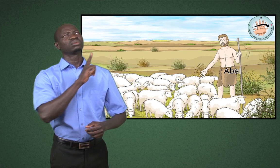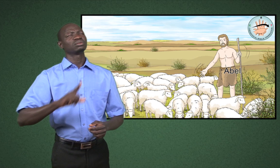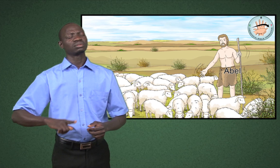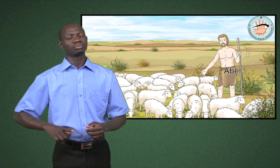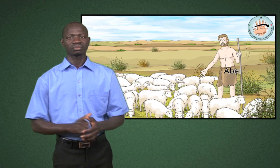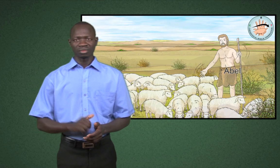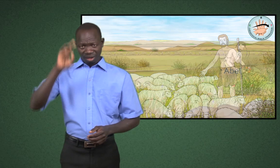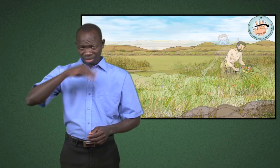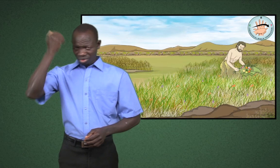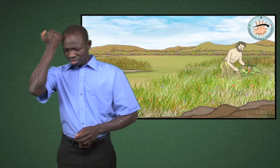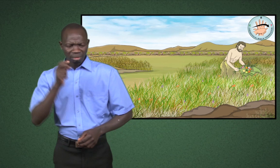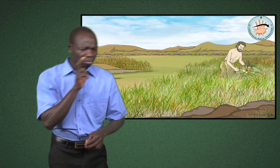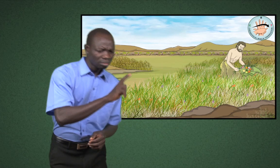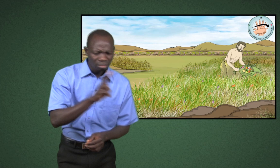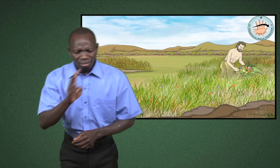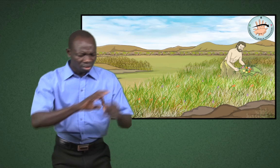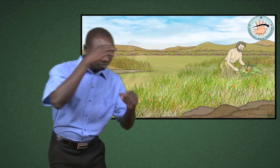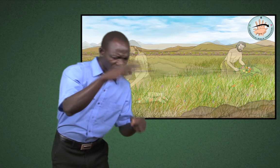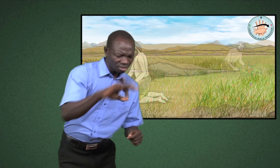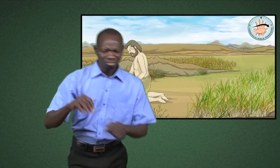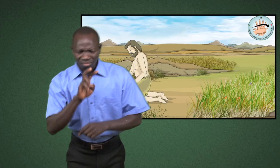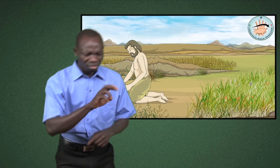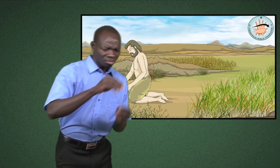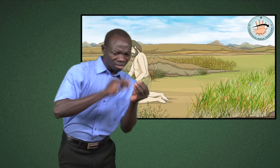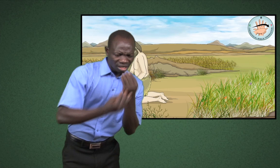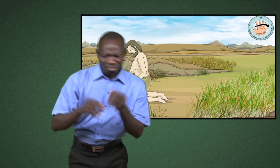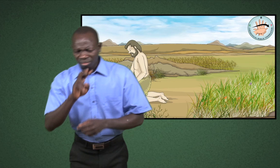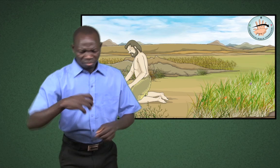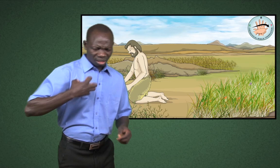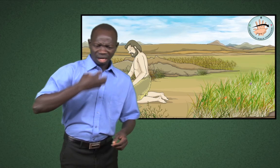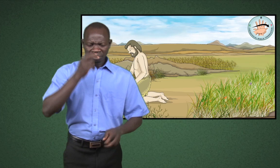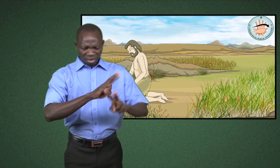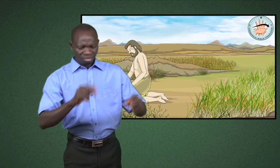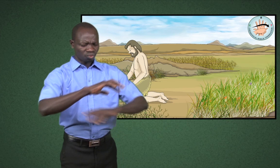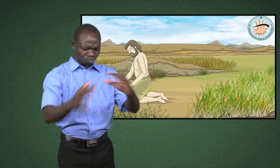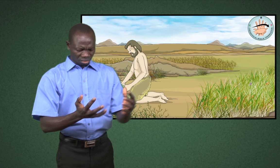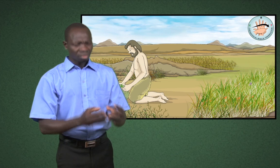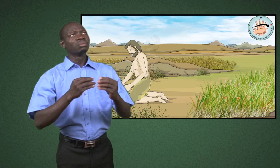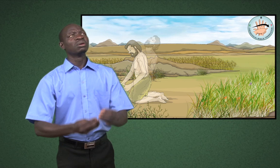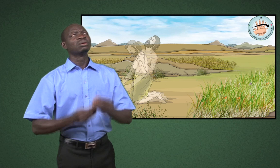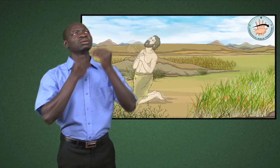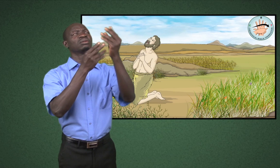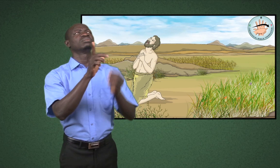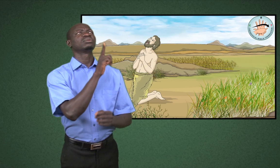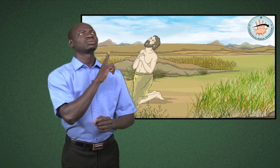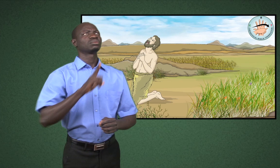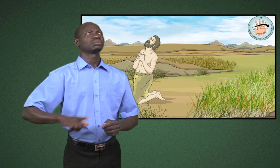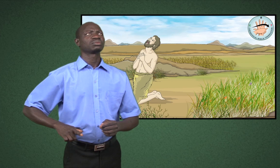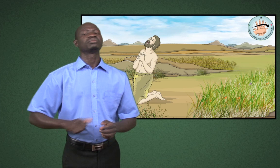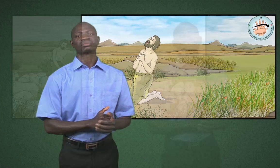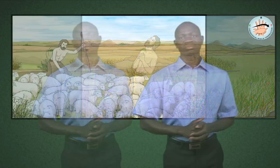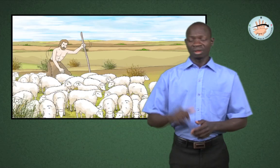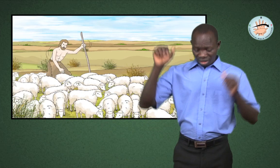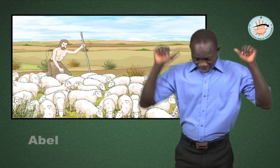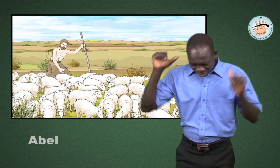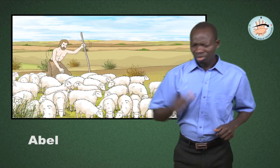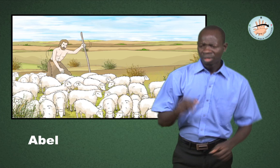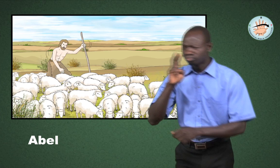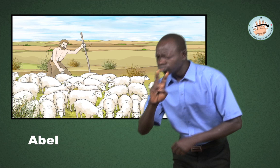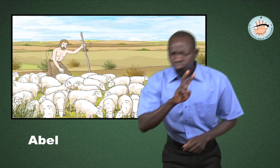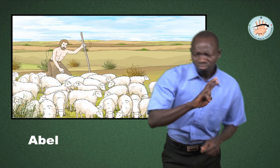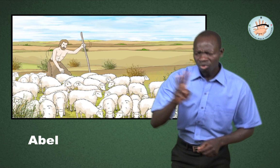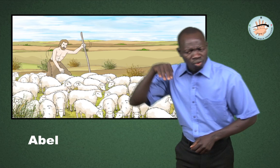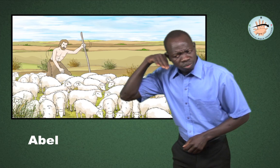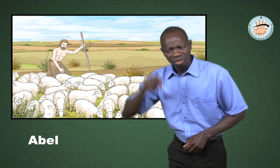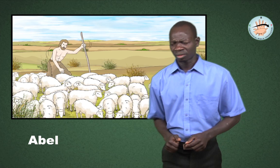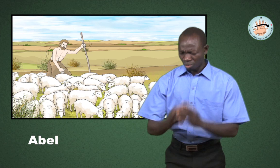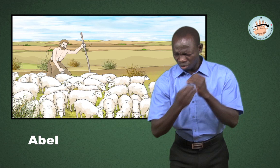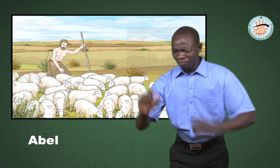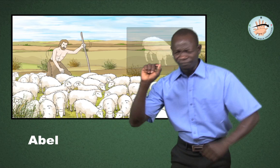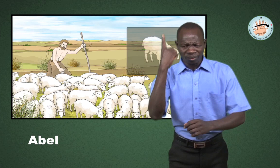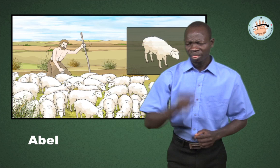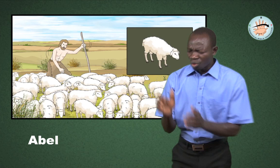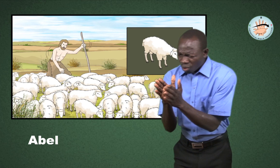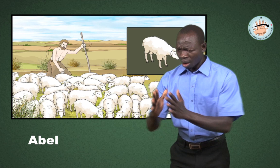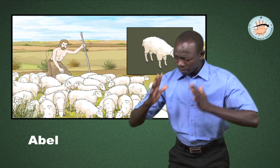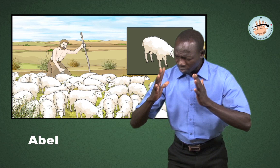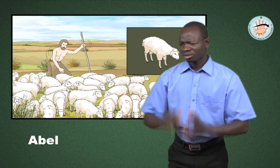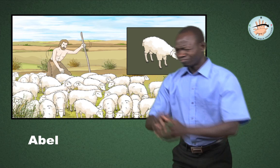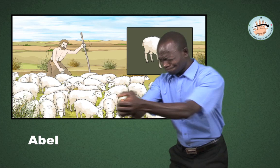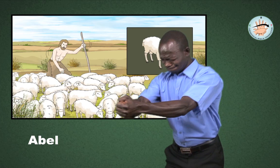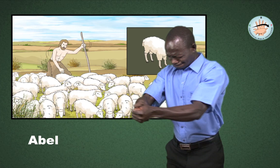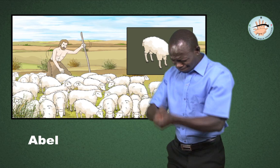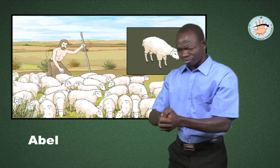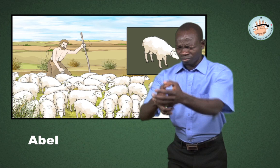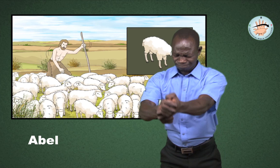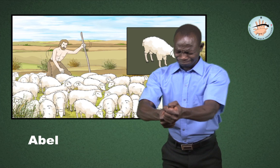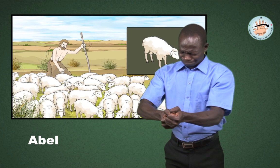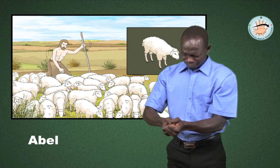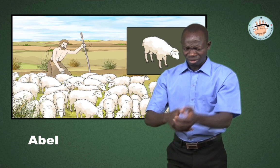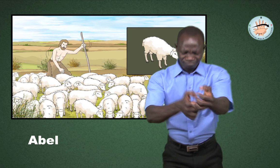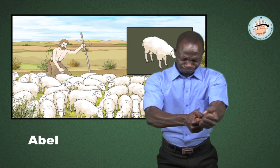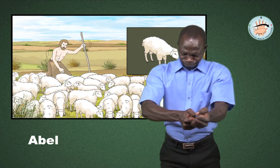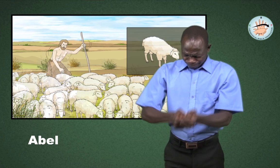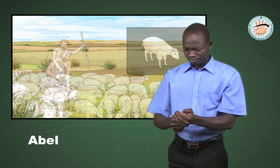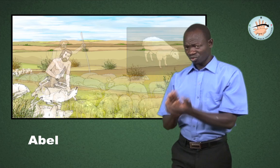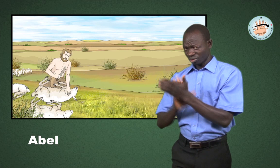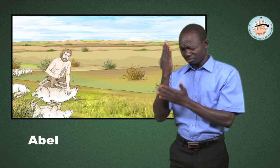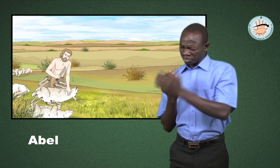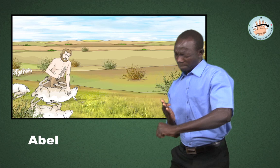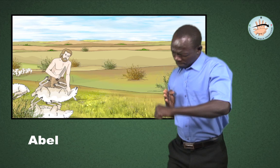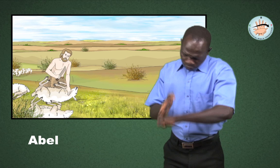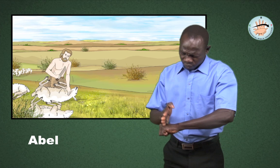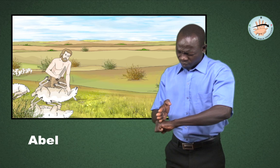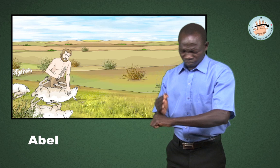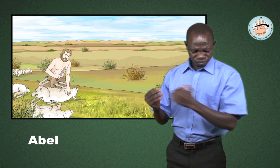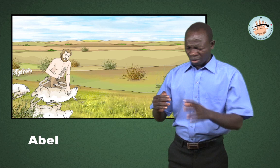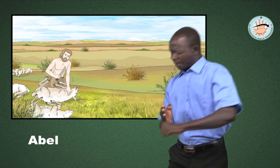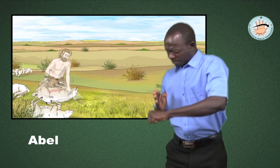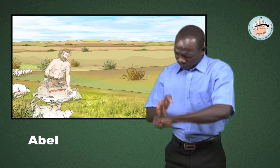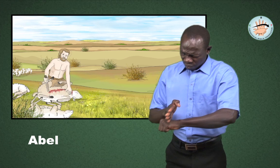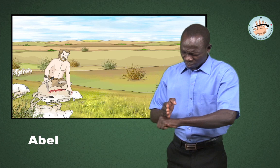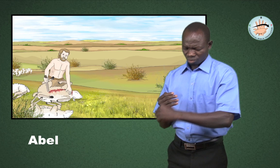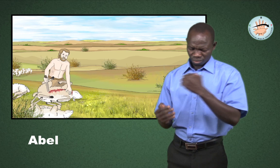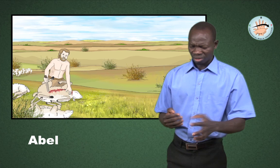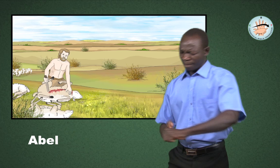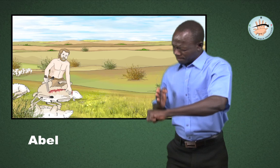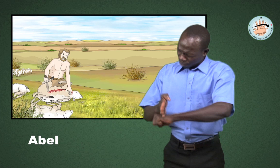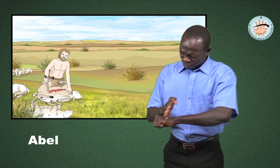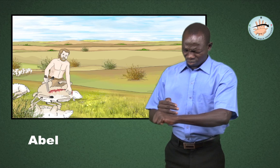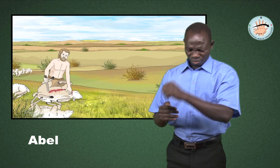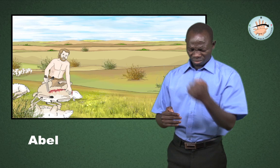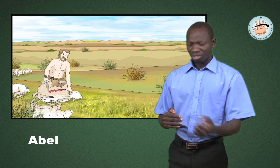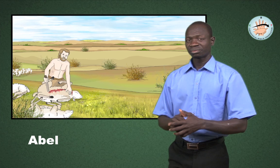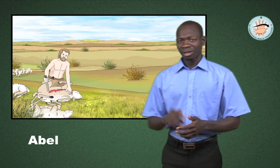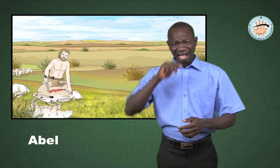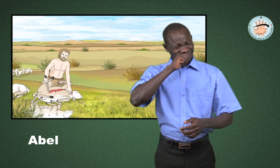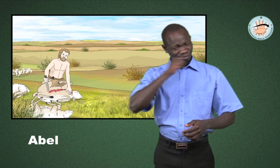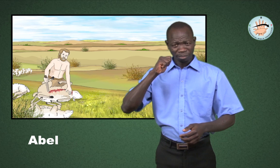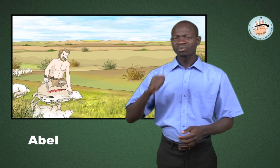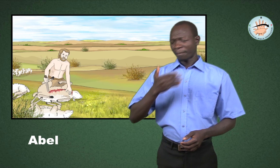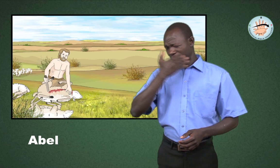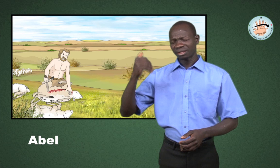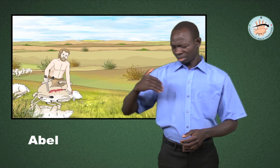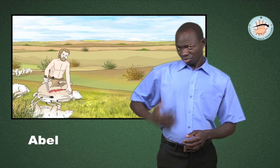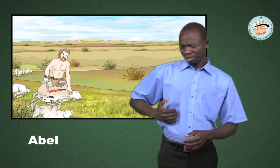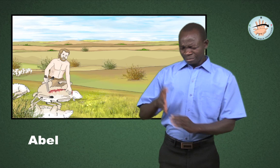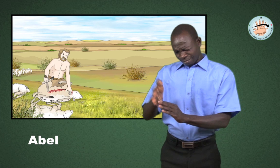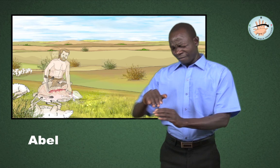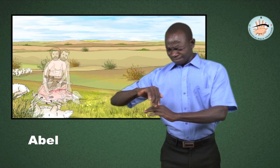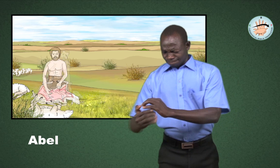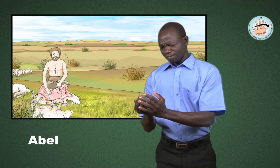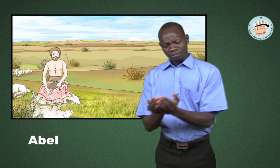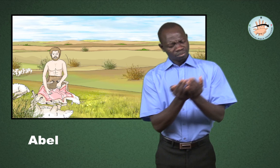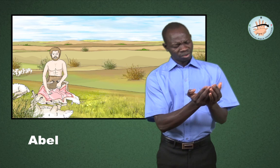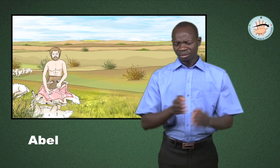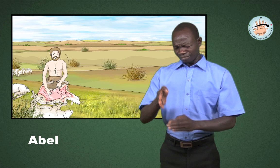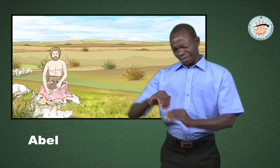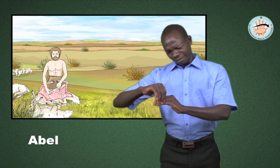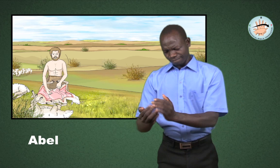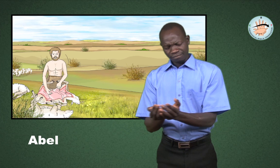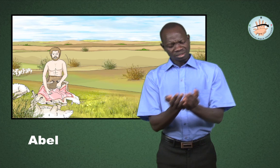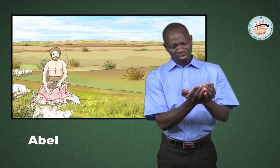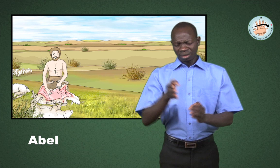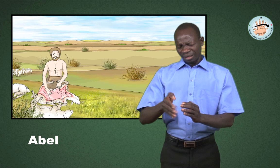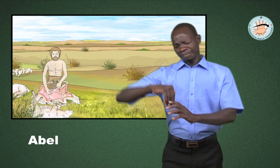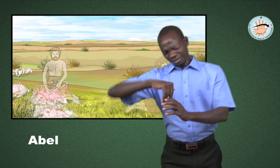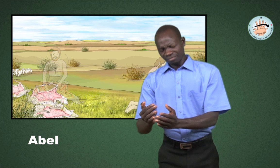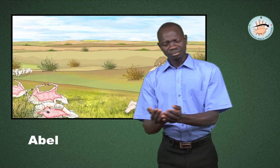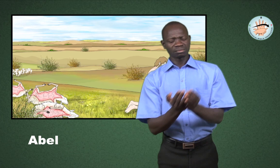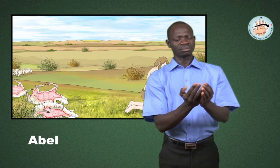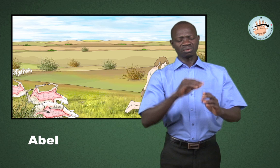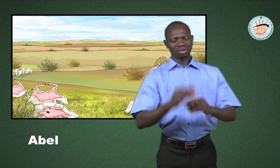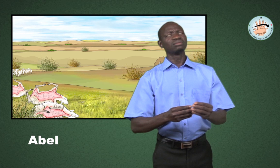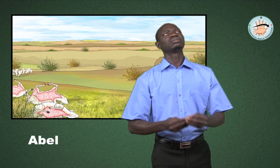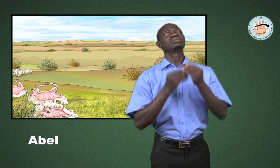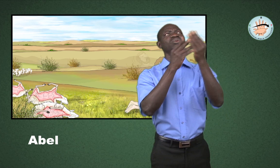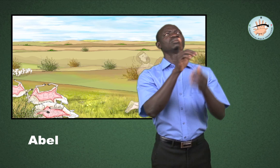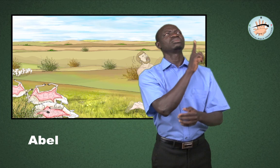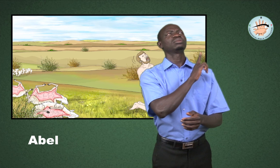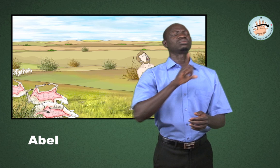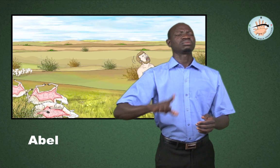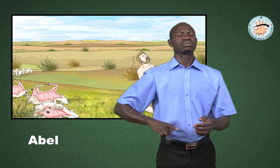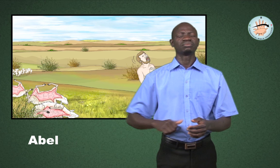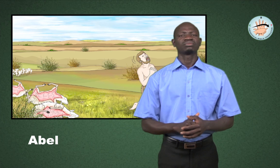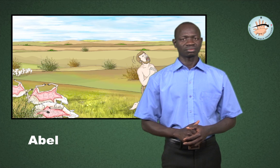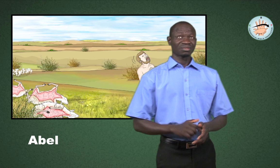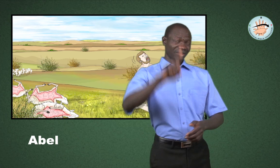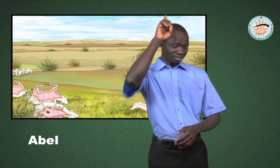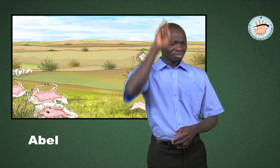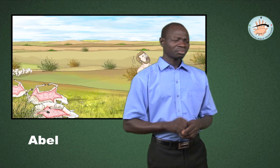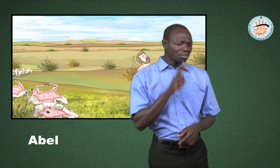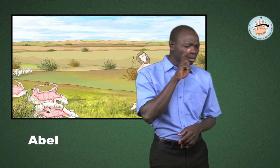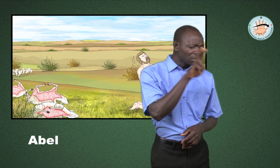So in the course of time, Cain brought some of the fruit of the soil as an offering to the LORD, while Abel brought the best portions of the firstborn of his flock.